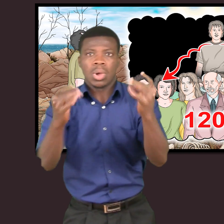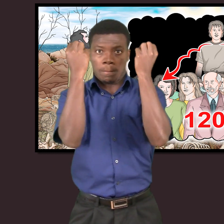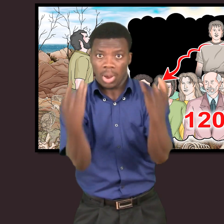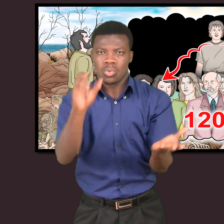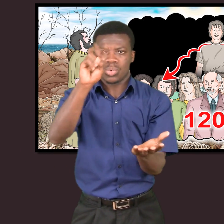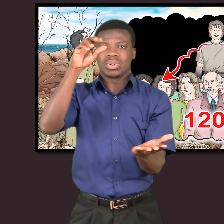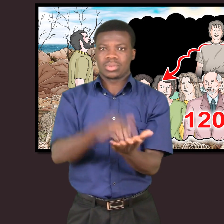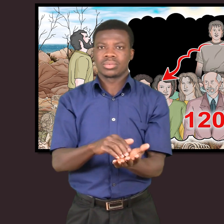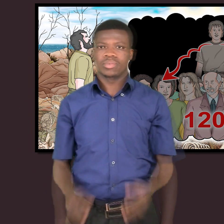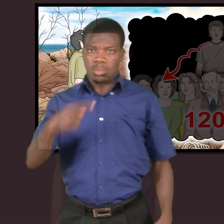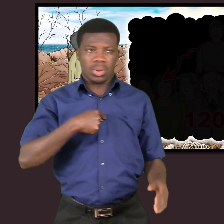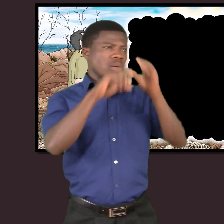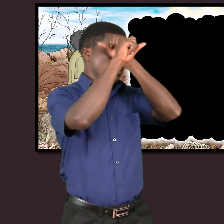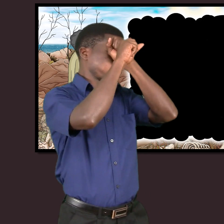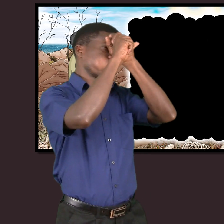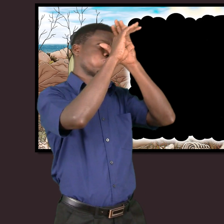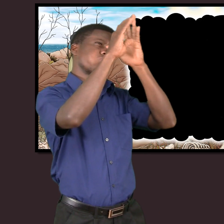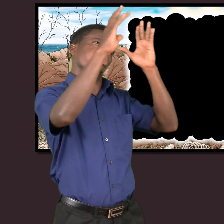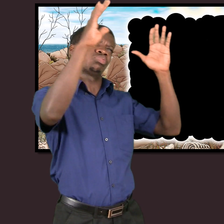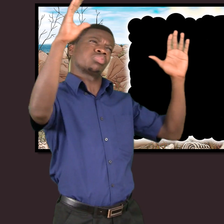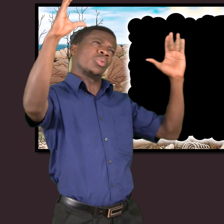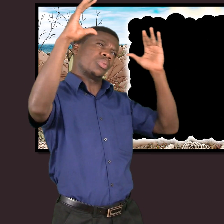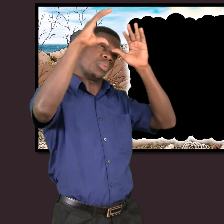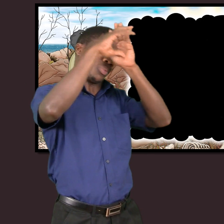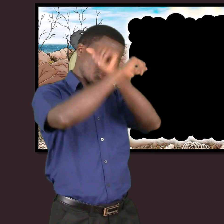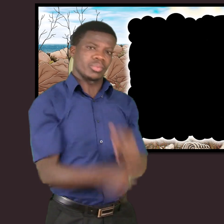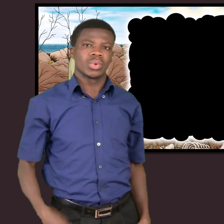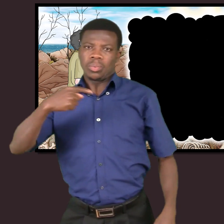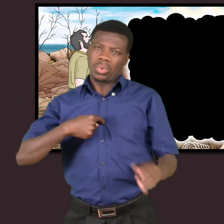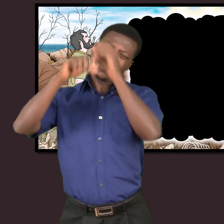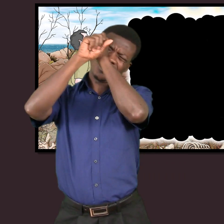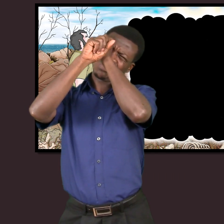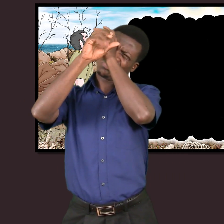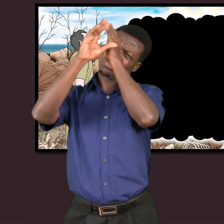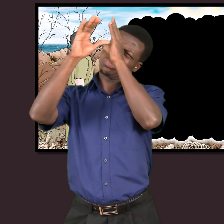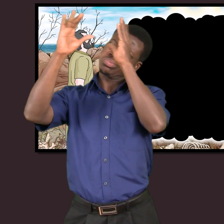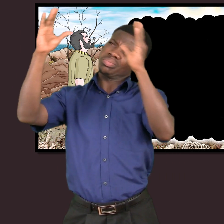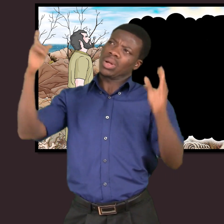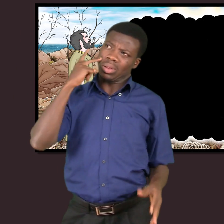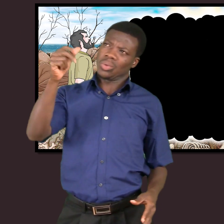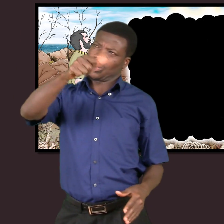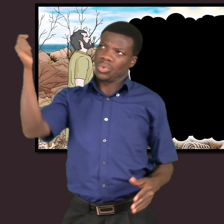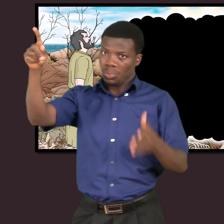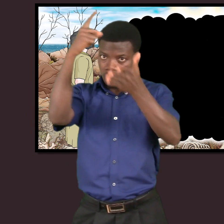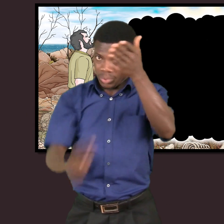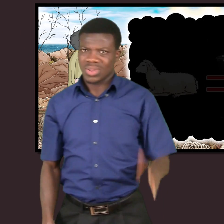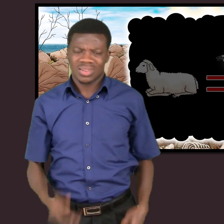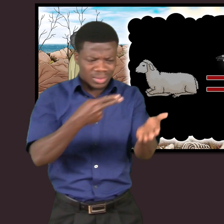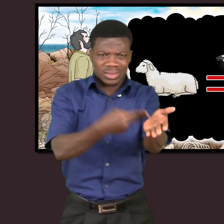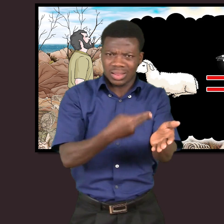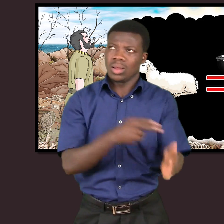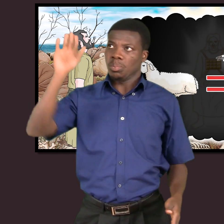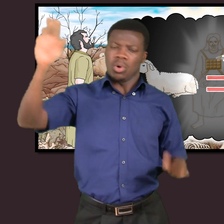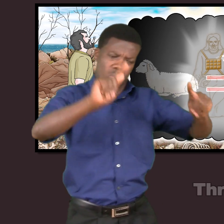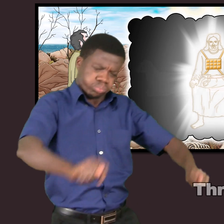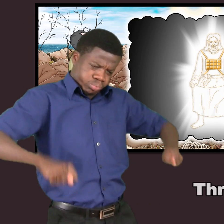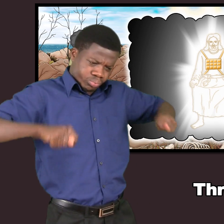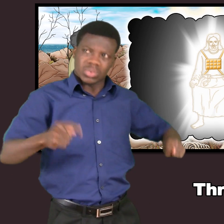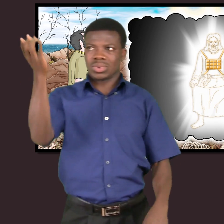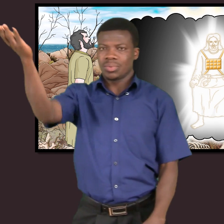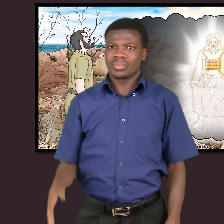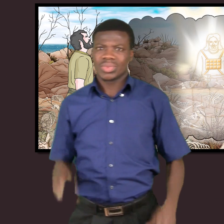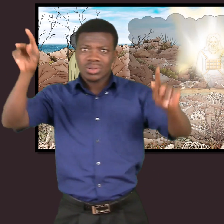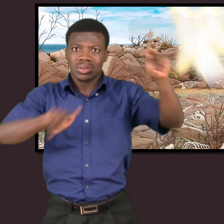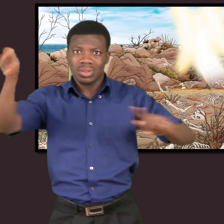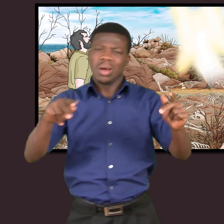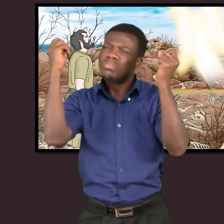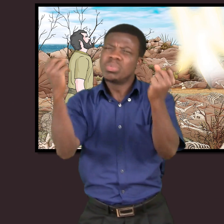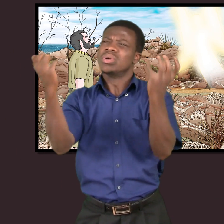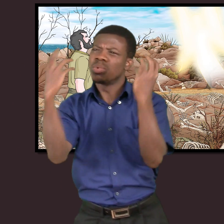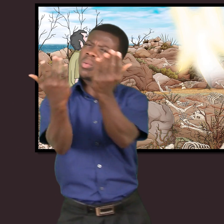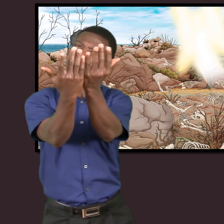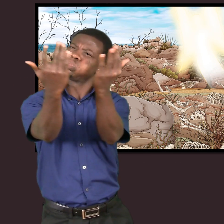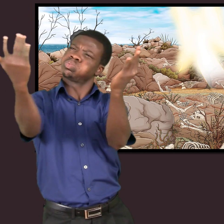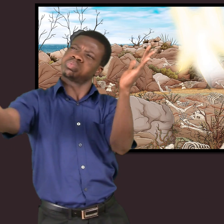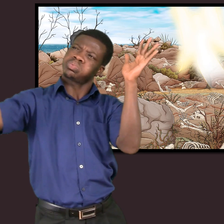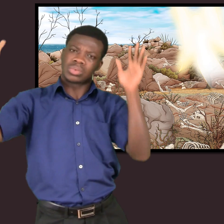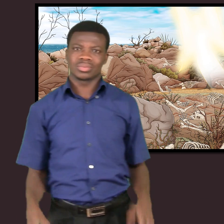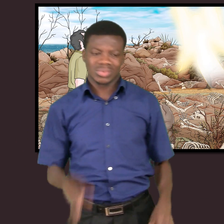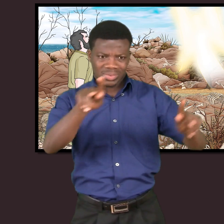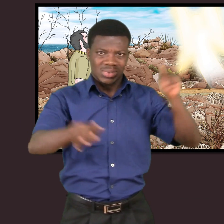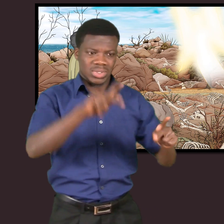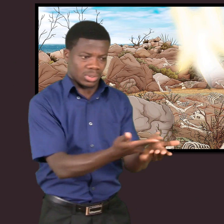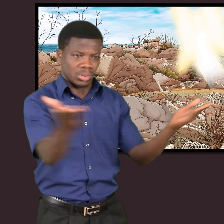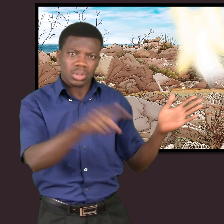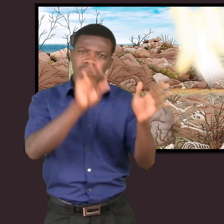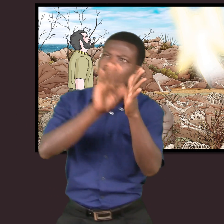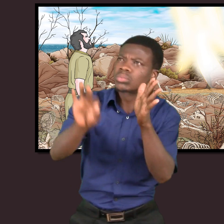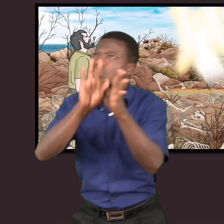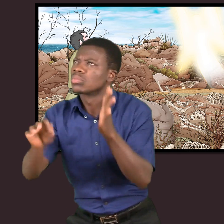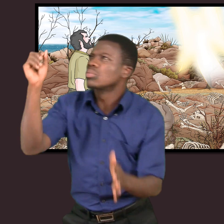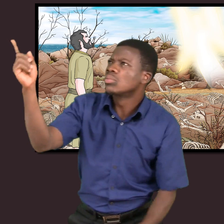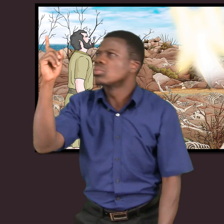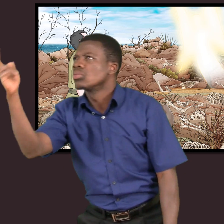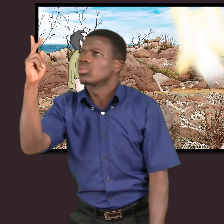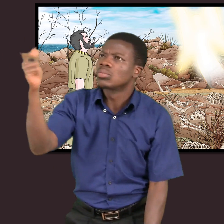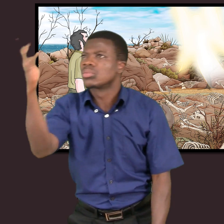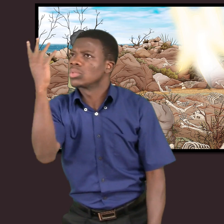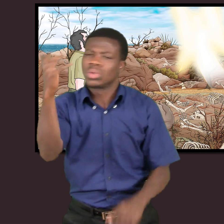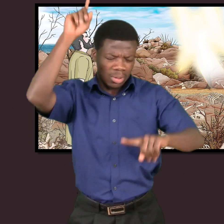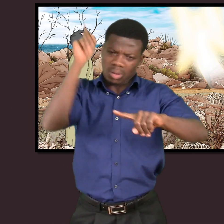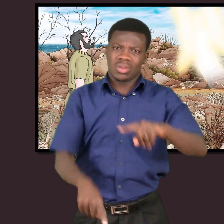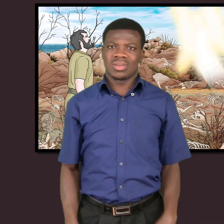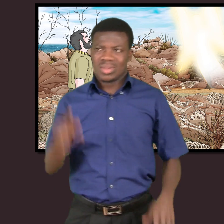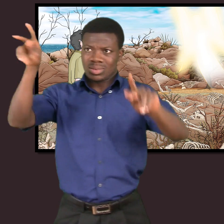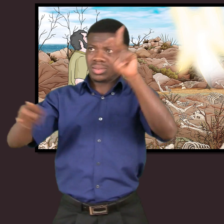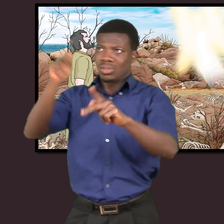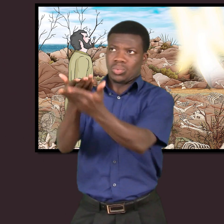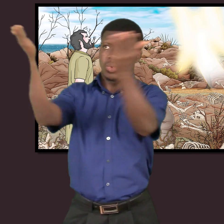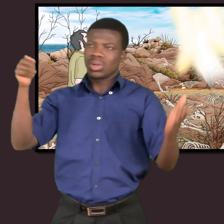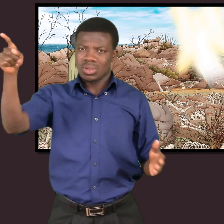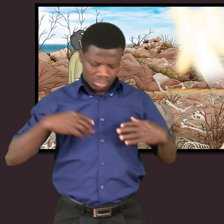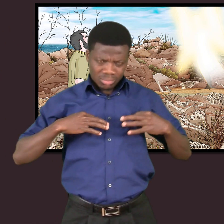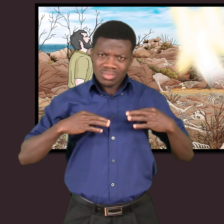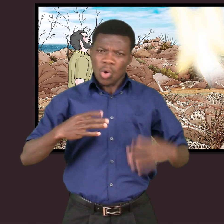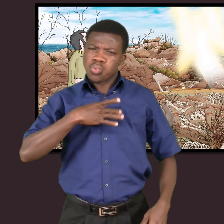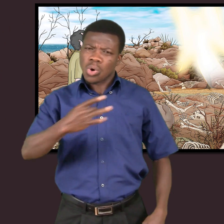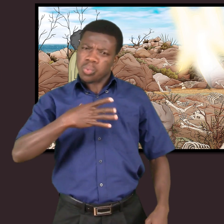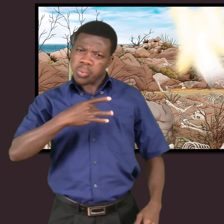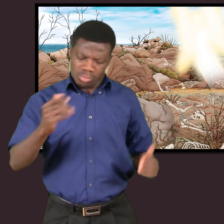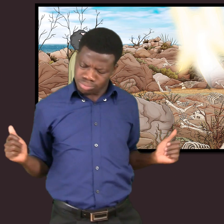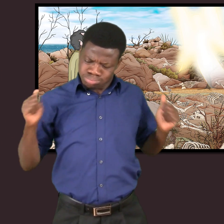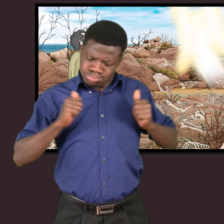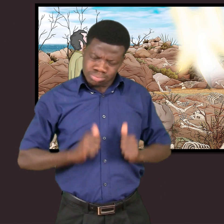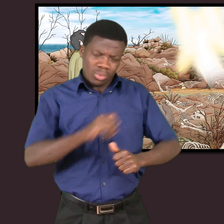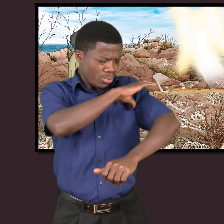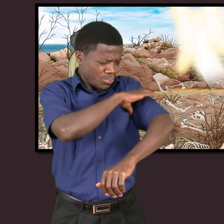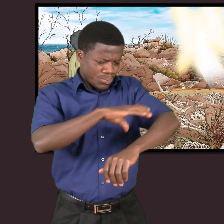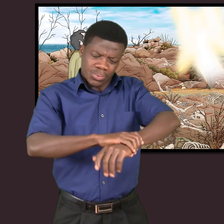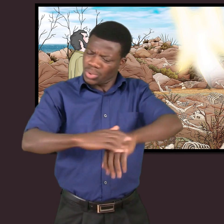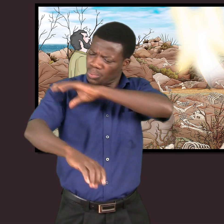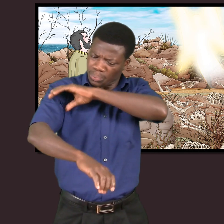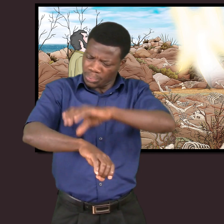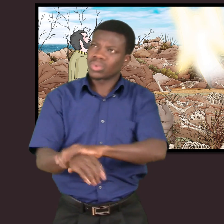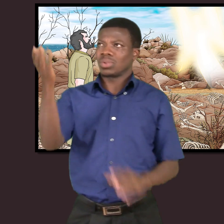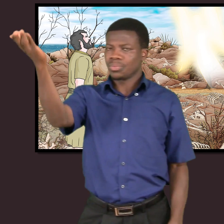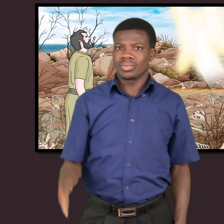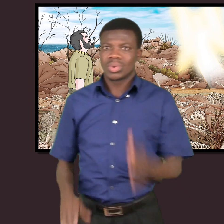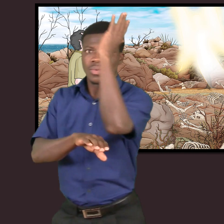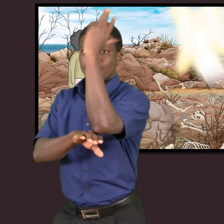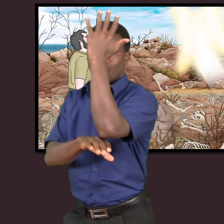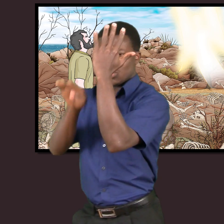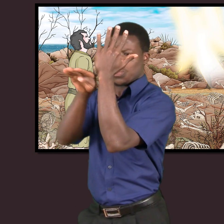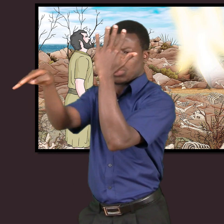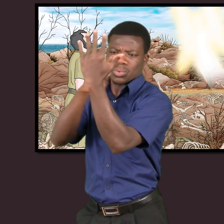After this I looked and saw a multitude too large to count, from every nation and tribe and people and tongue, standing before the throne and before the Lamb.